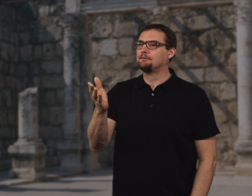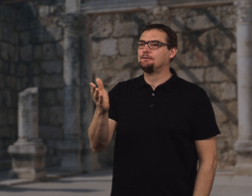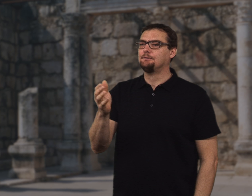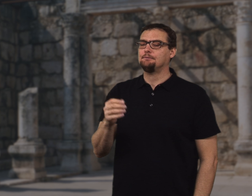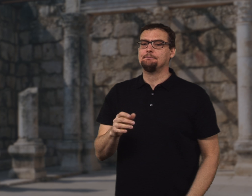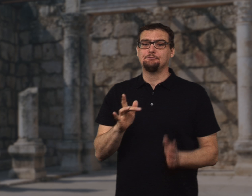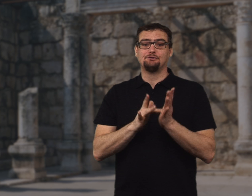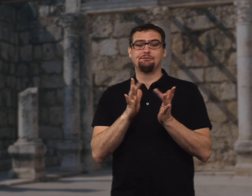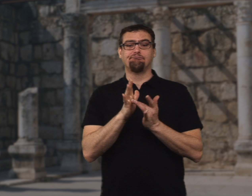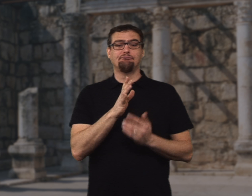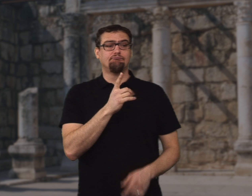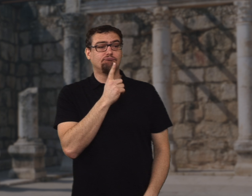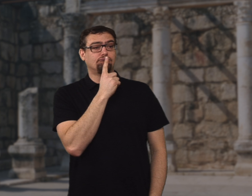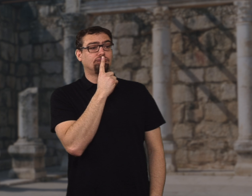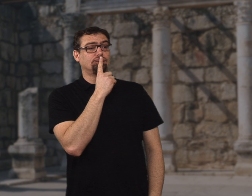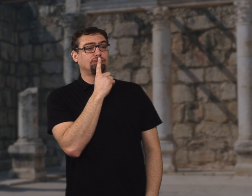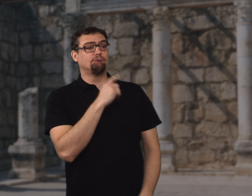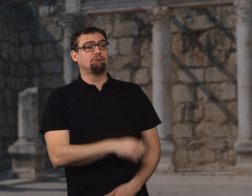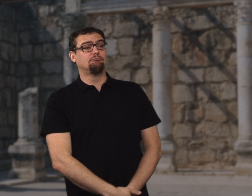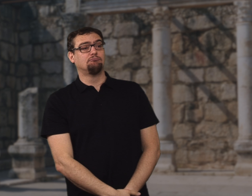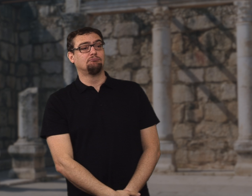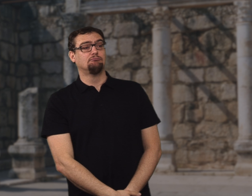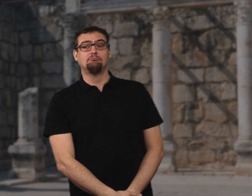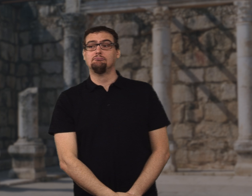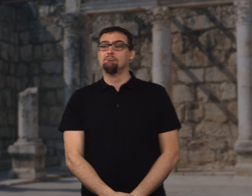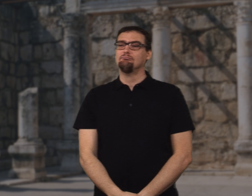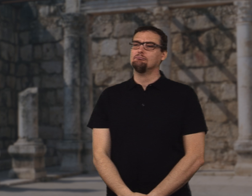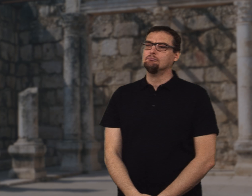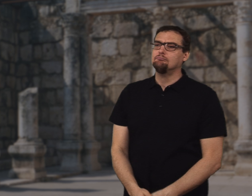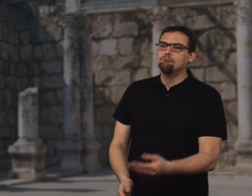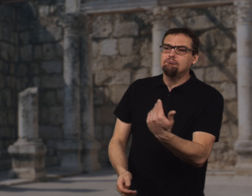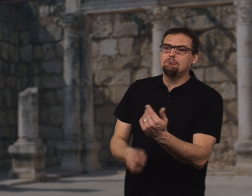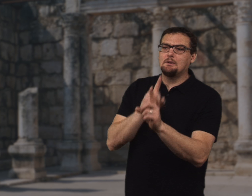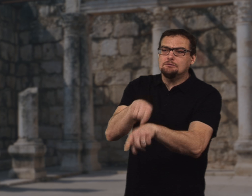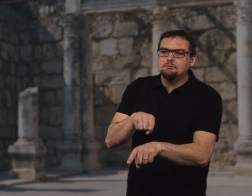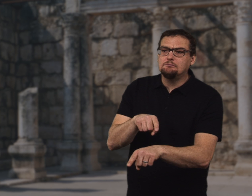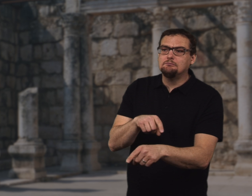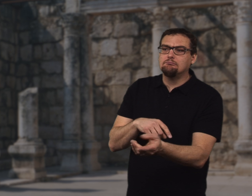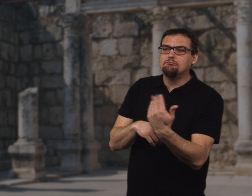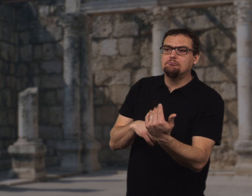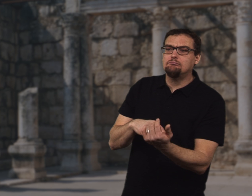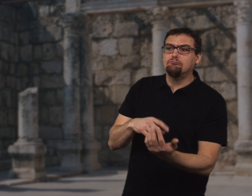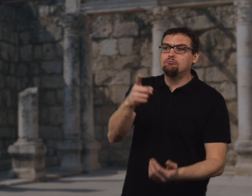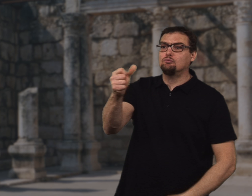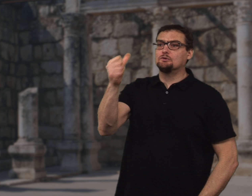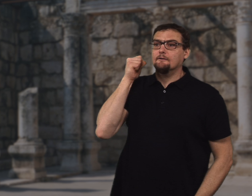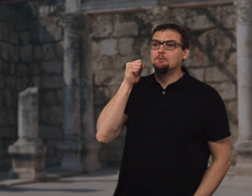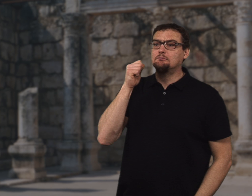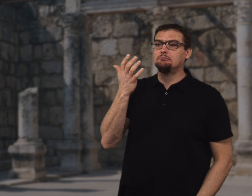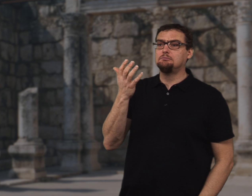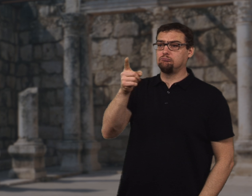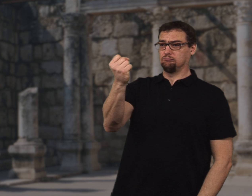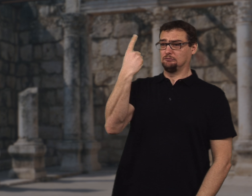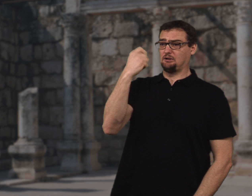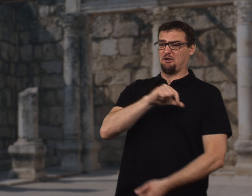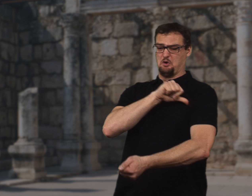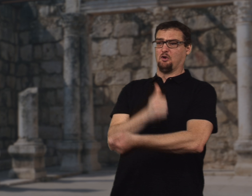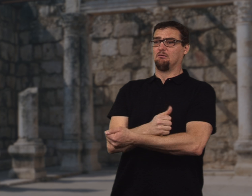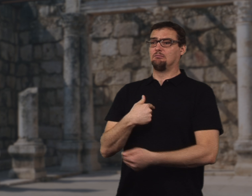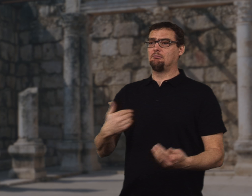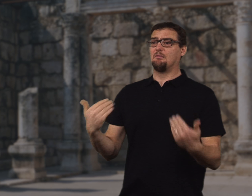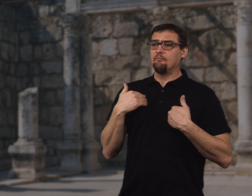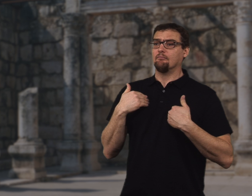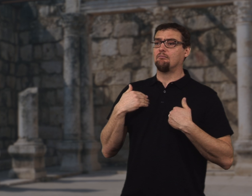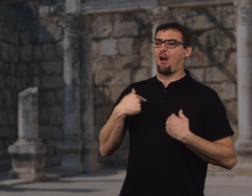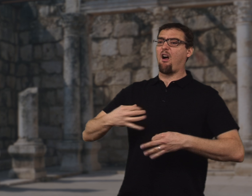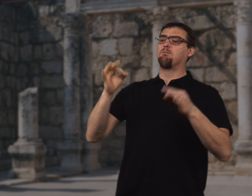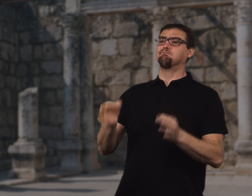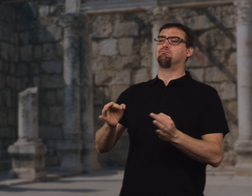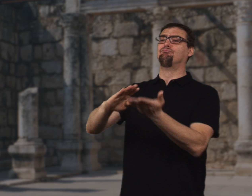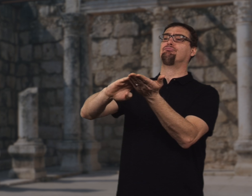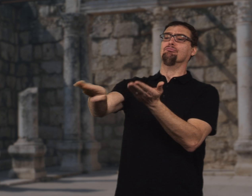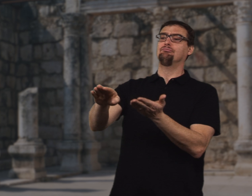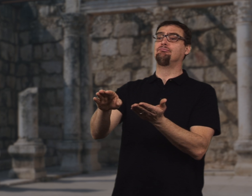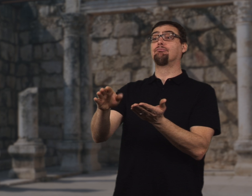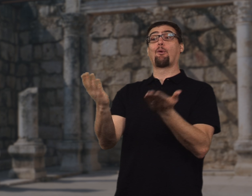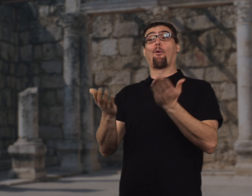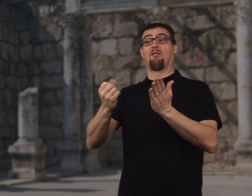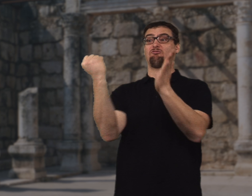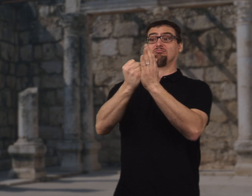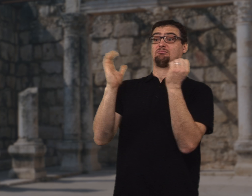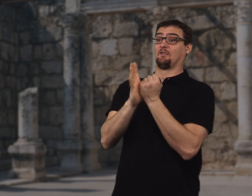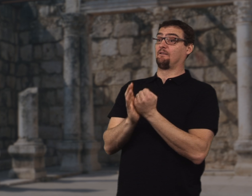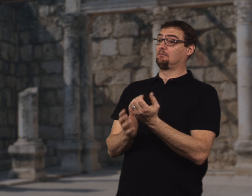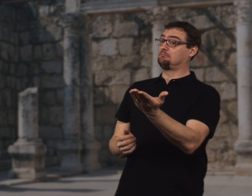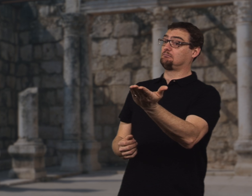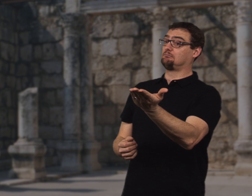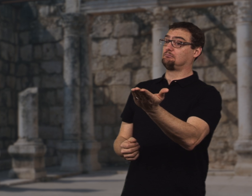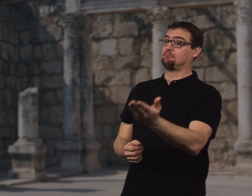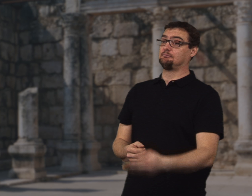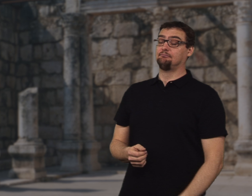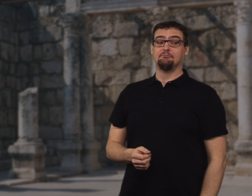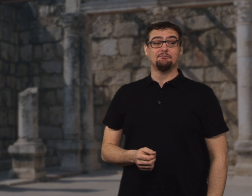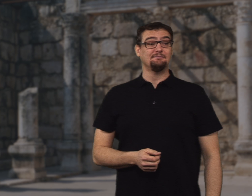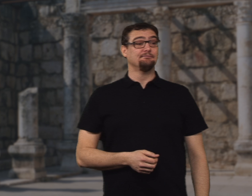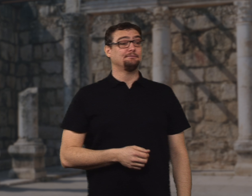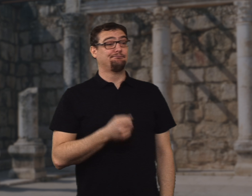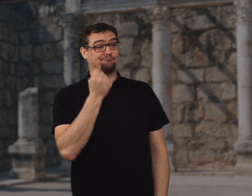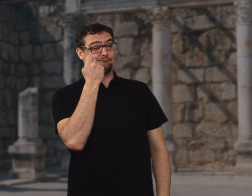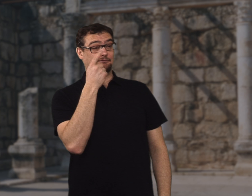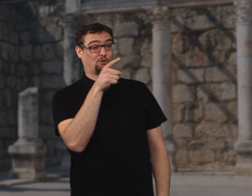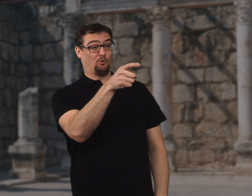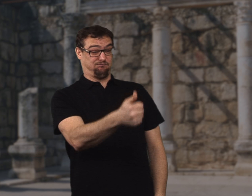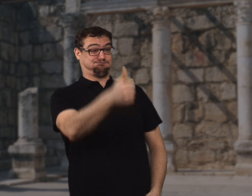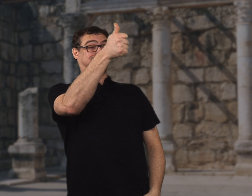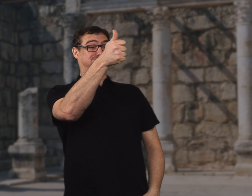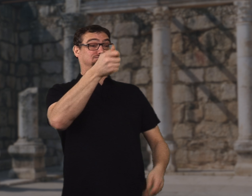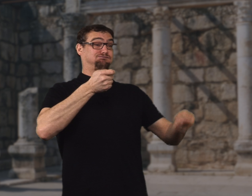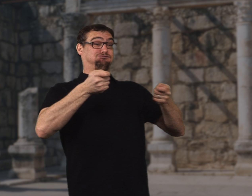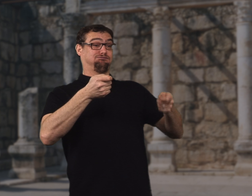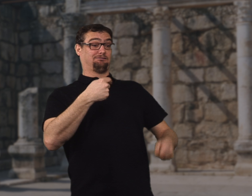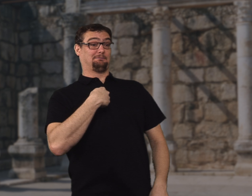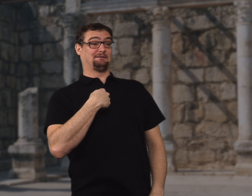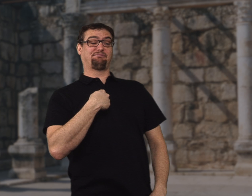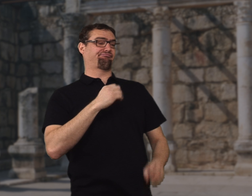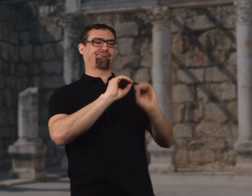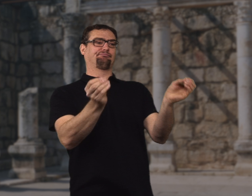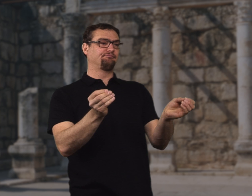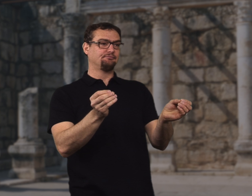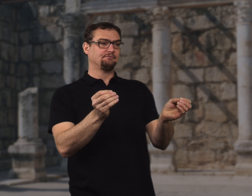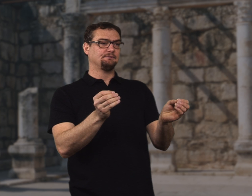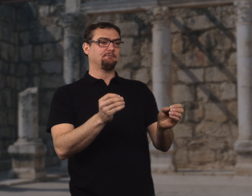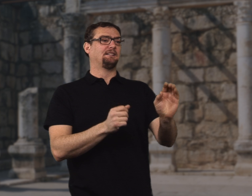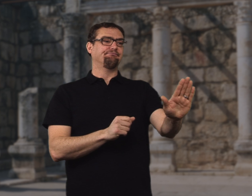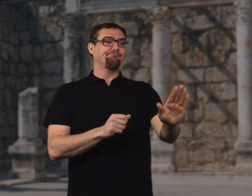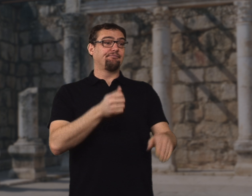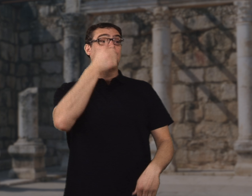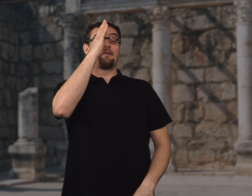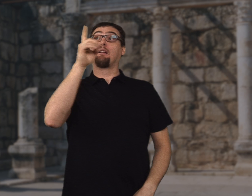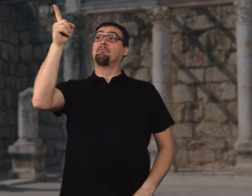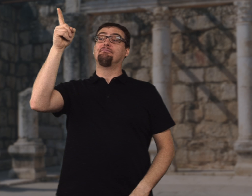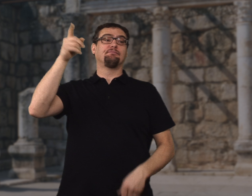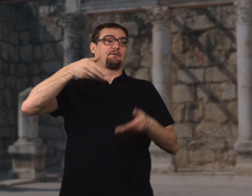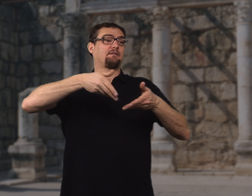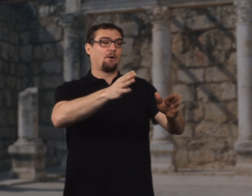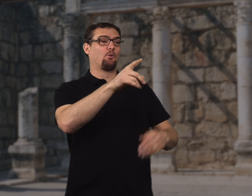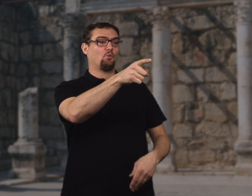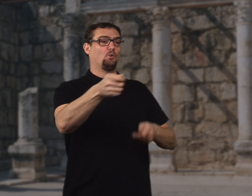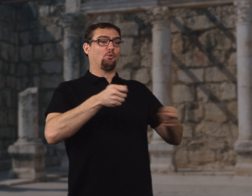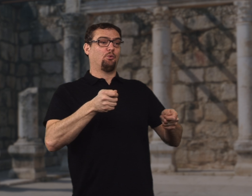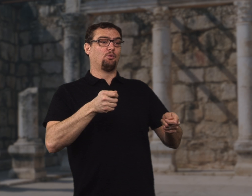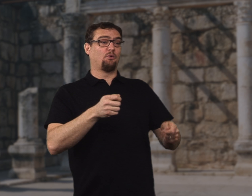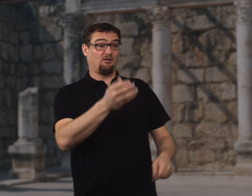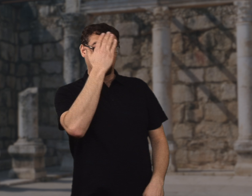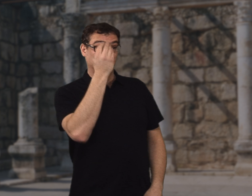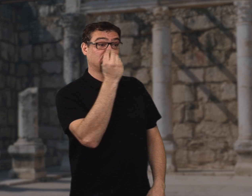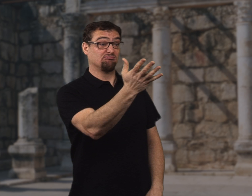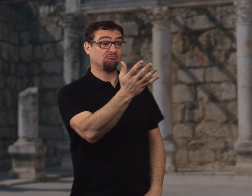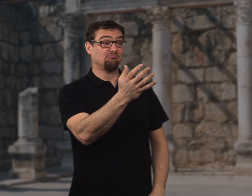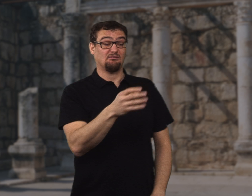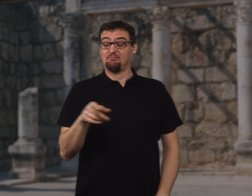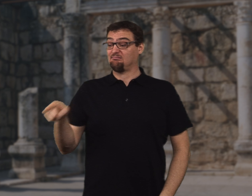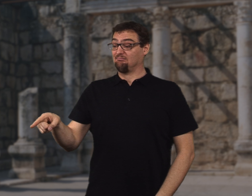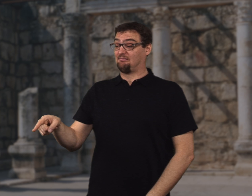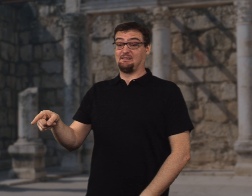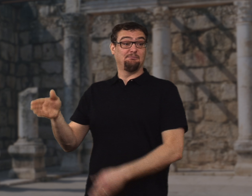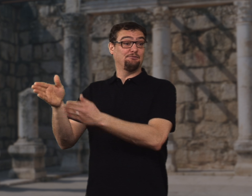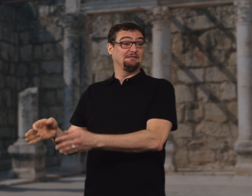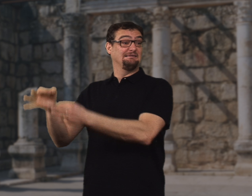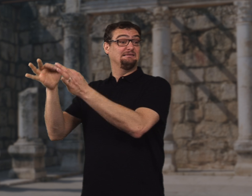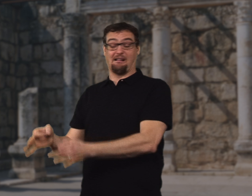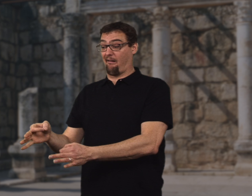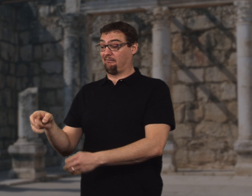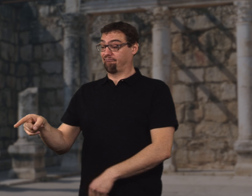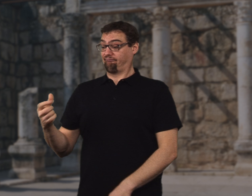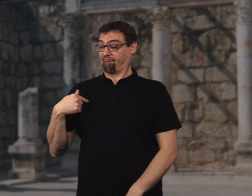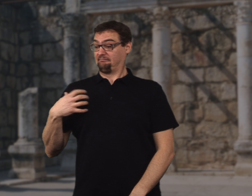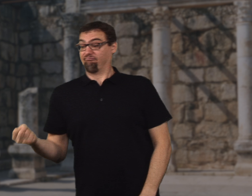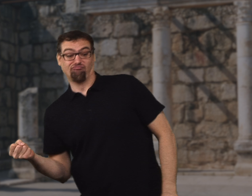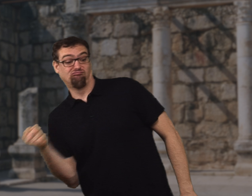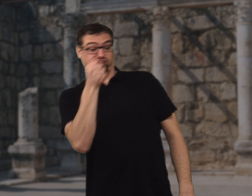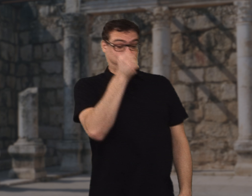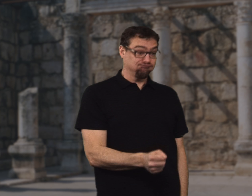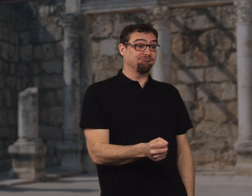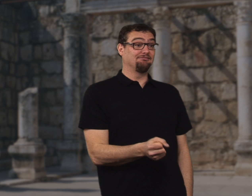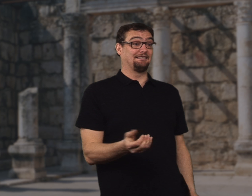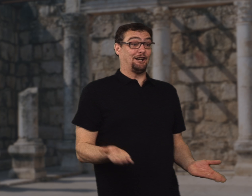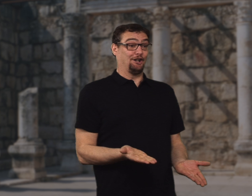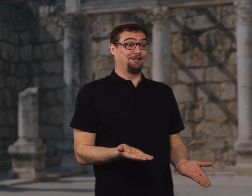So Pilate said to Him, “Do You refuse to speak to me? Do You not know that I have authority to release You and authority to crucify You?”